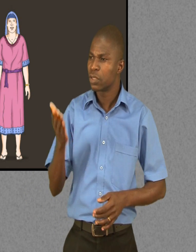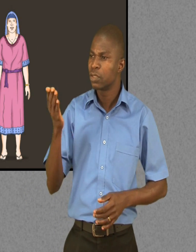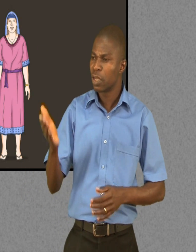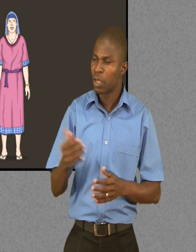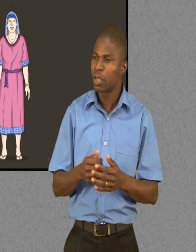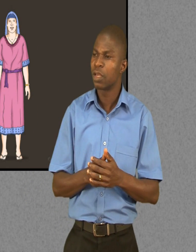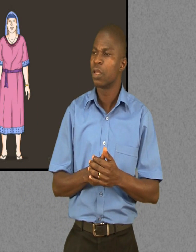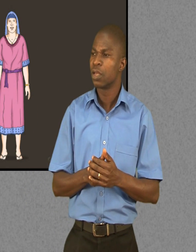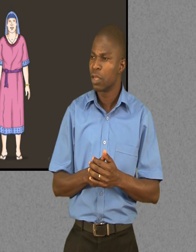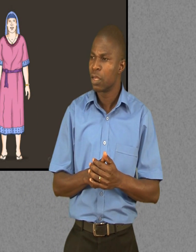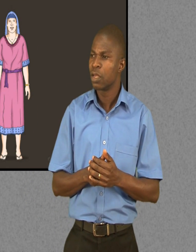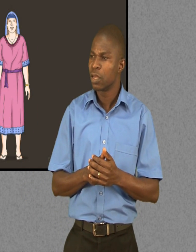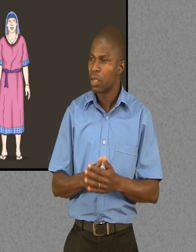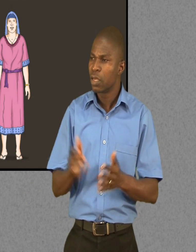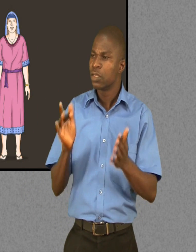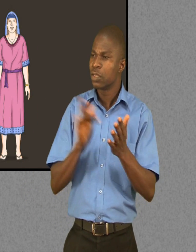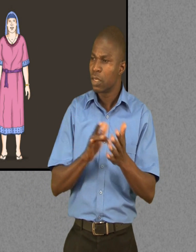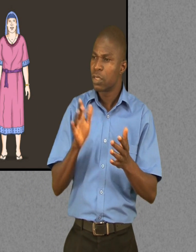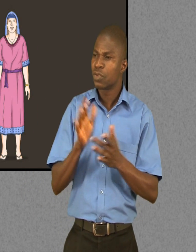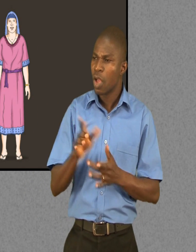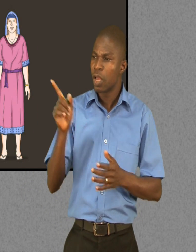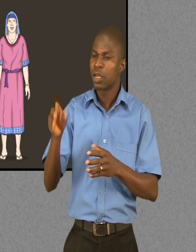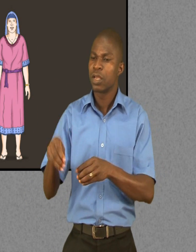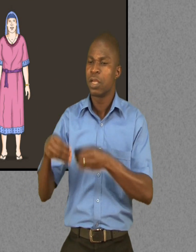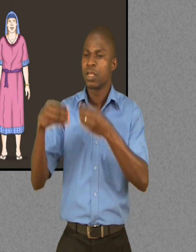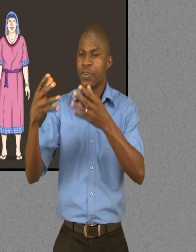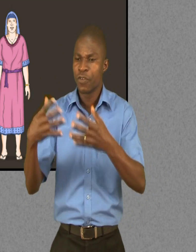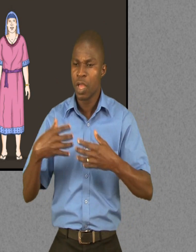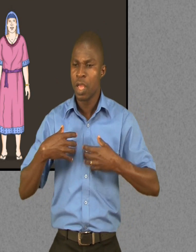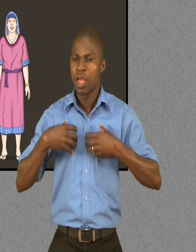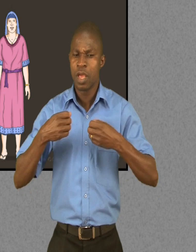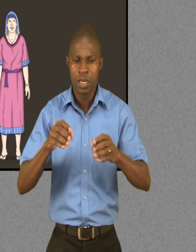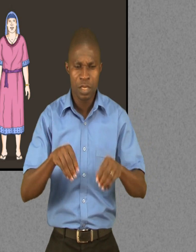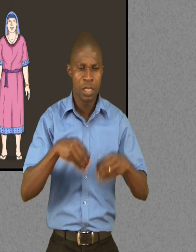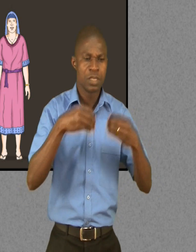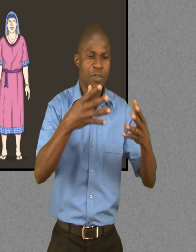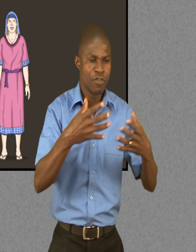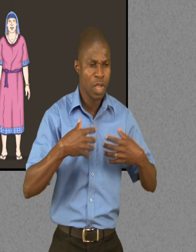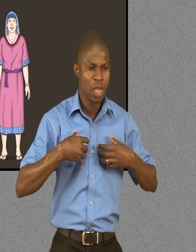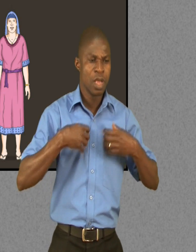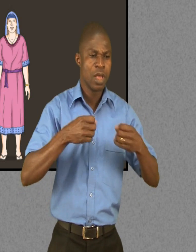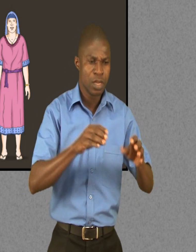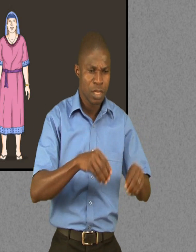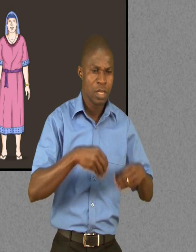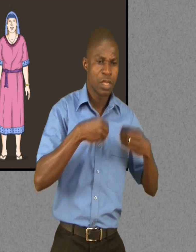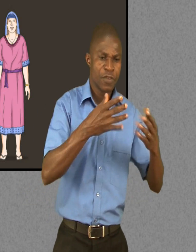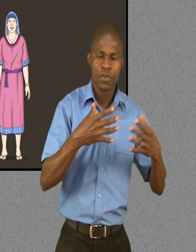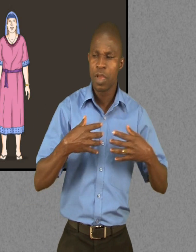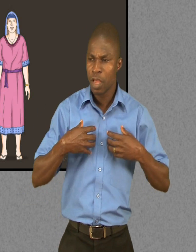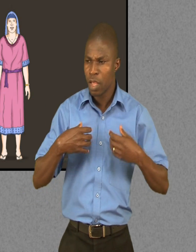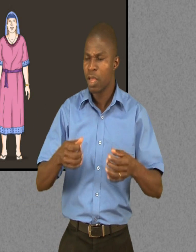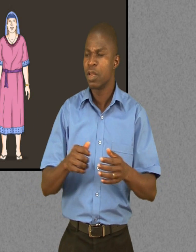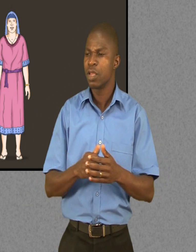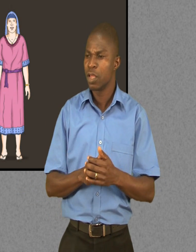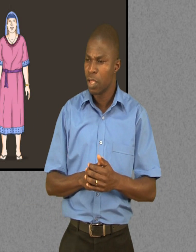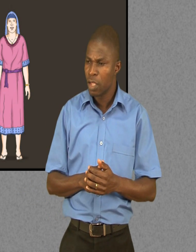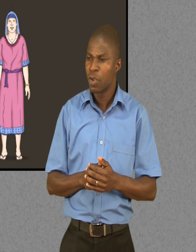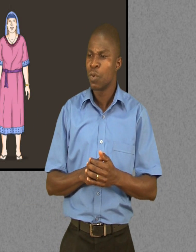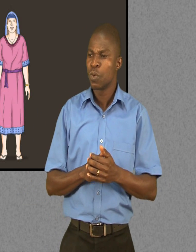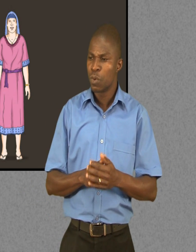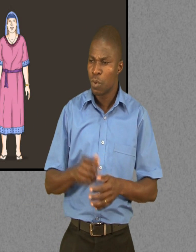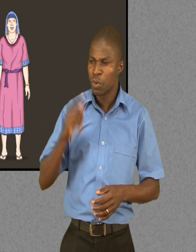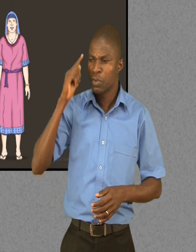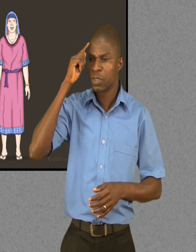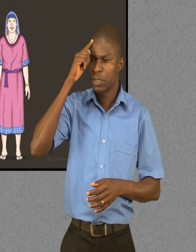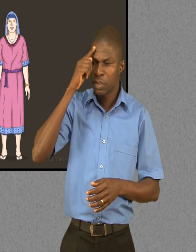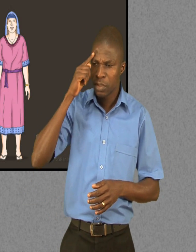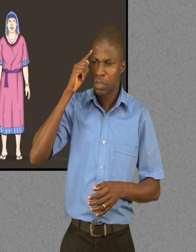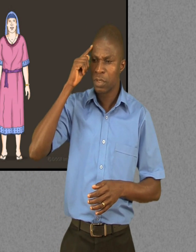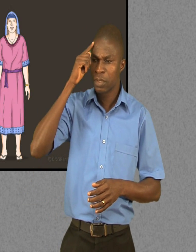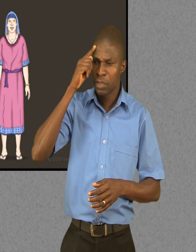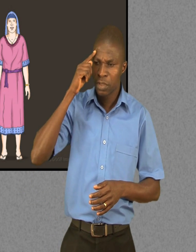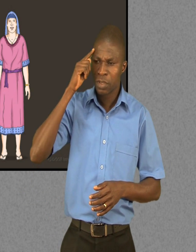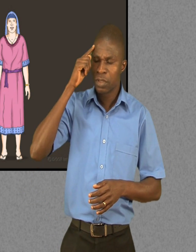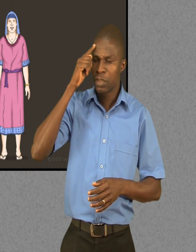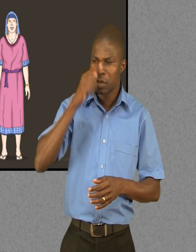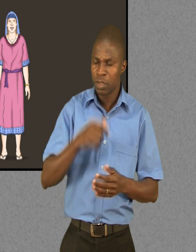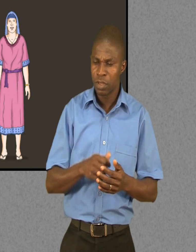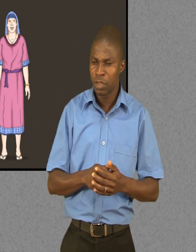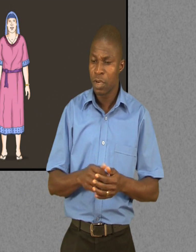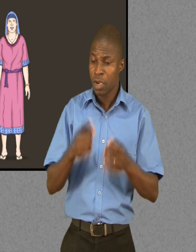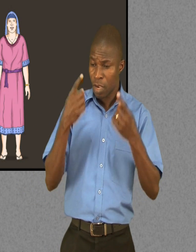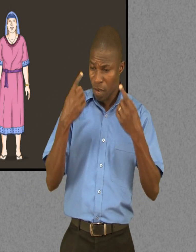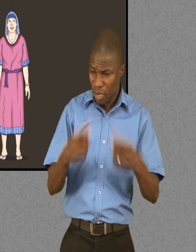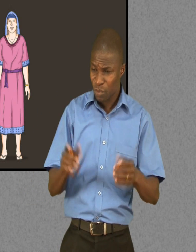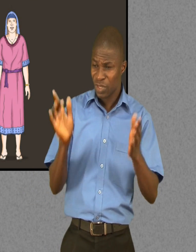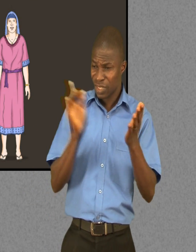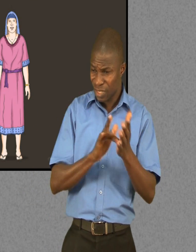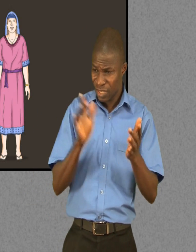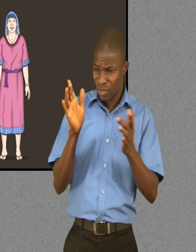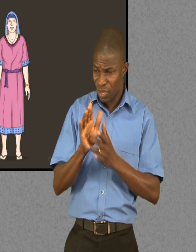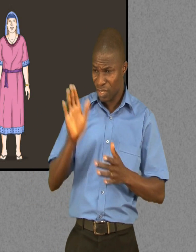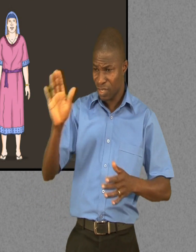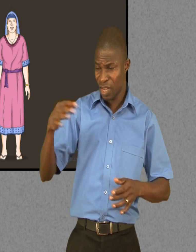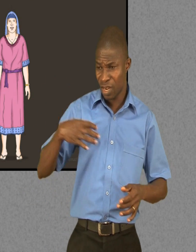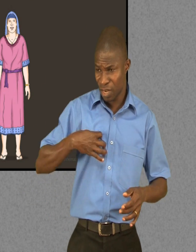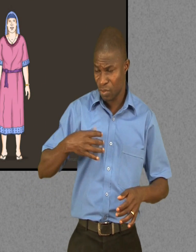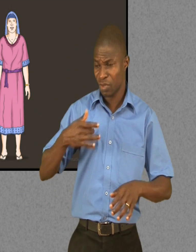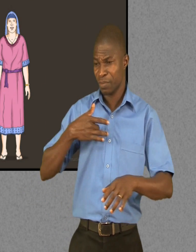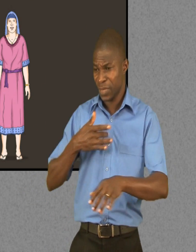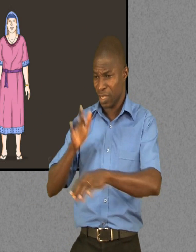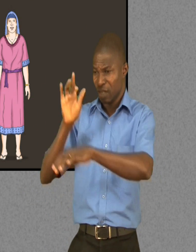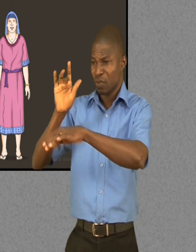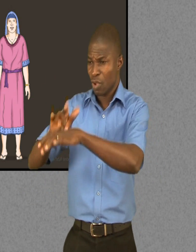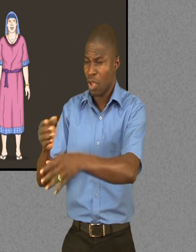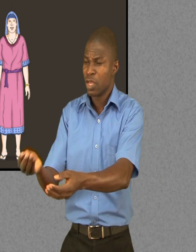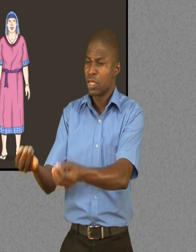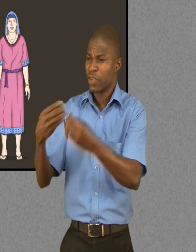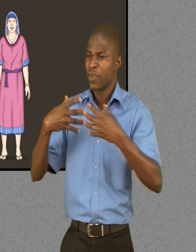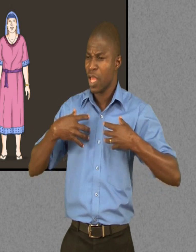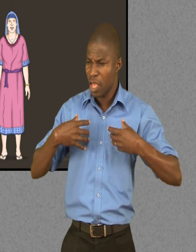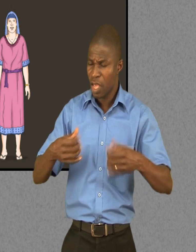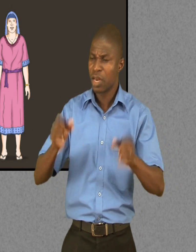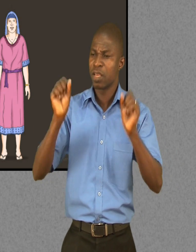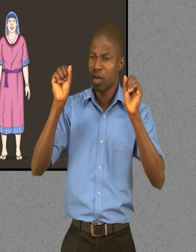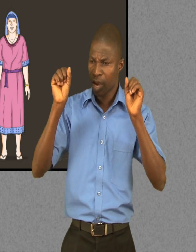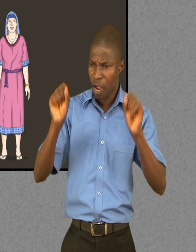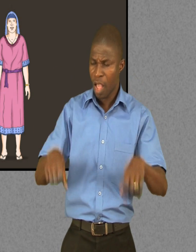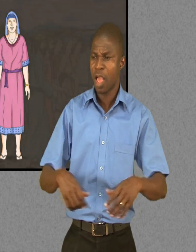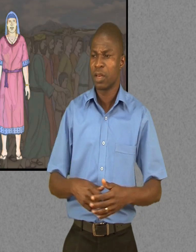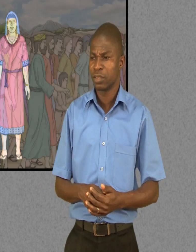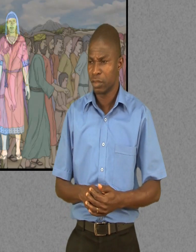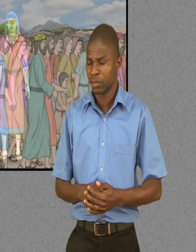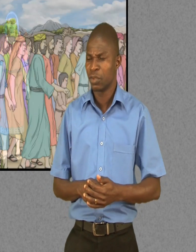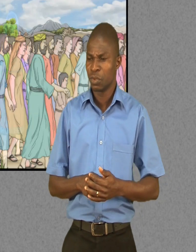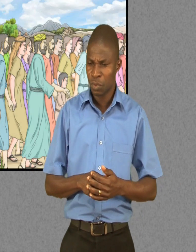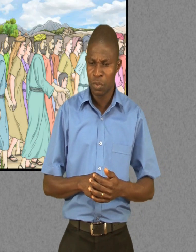Instead, her condition had only grown worse.